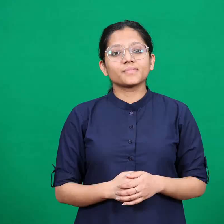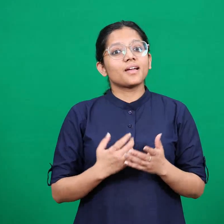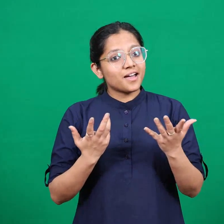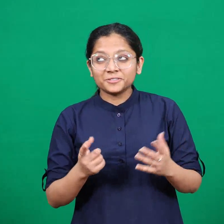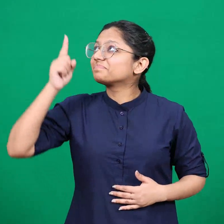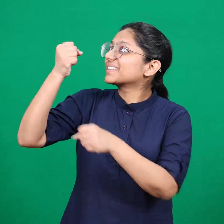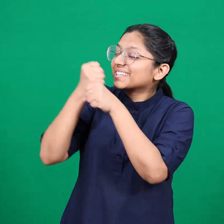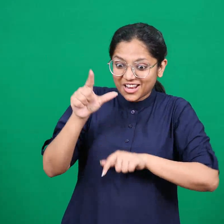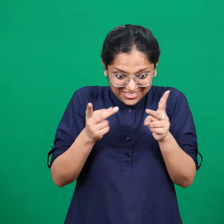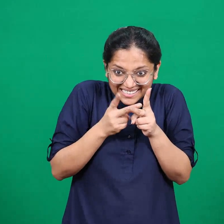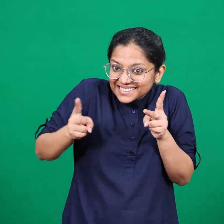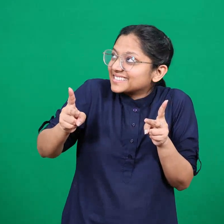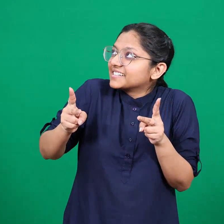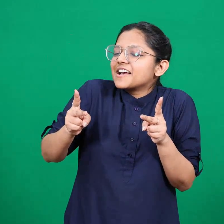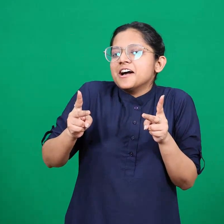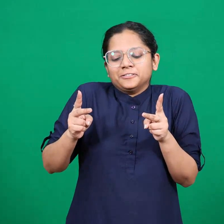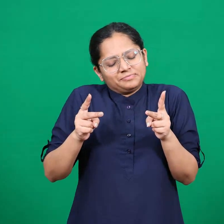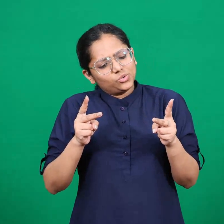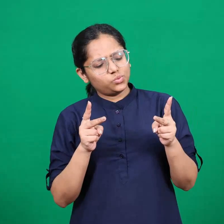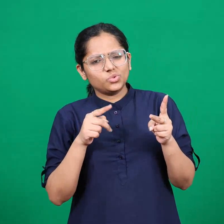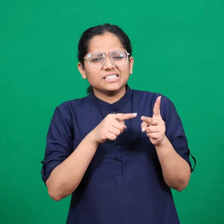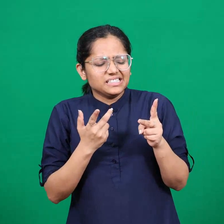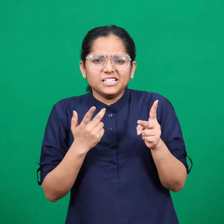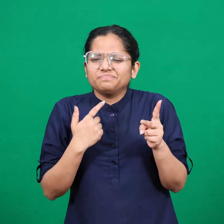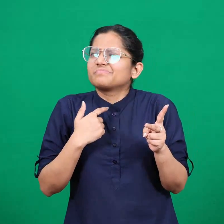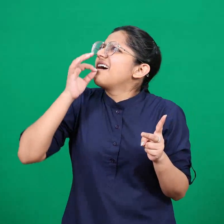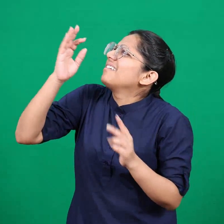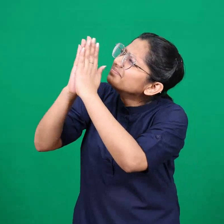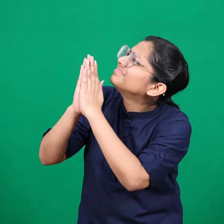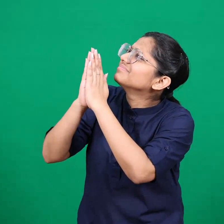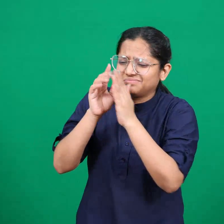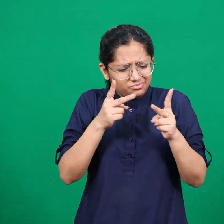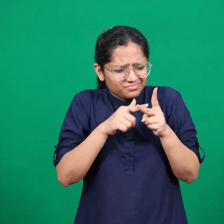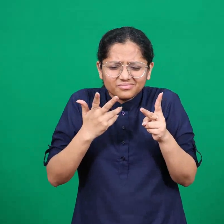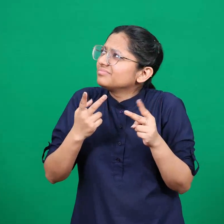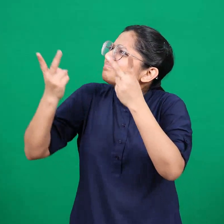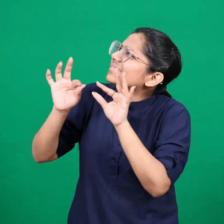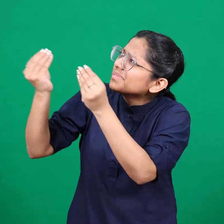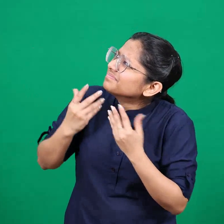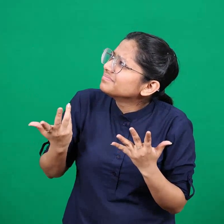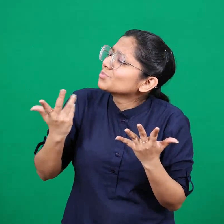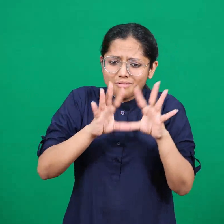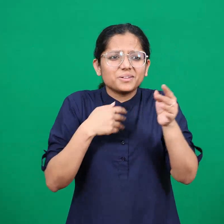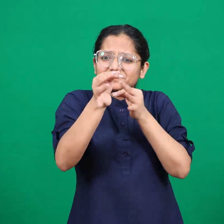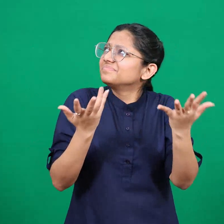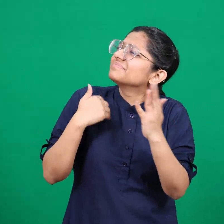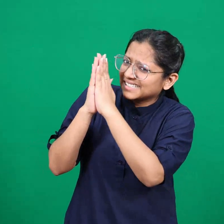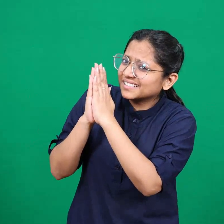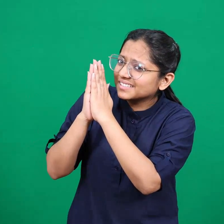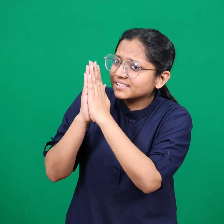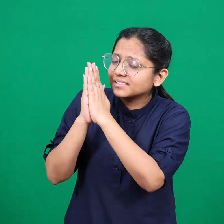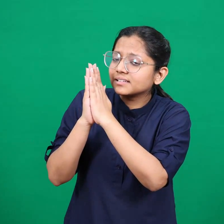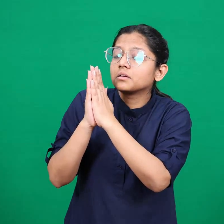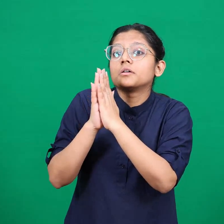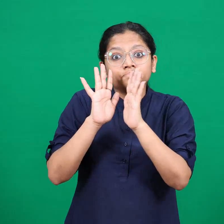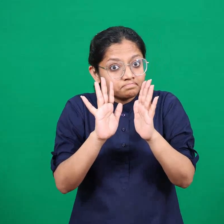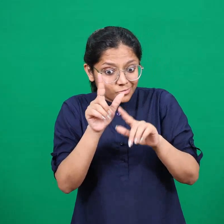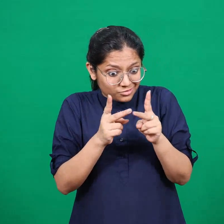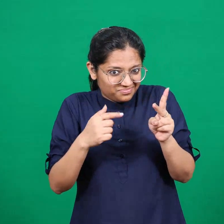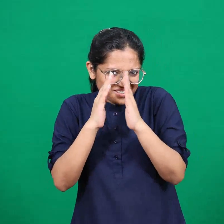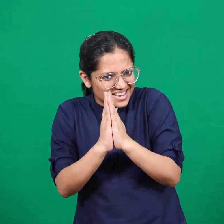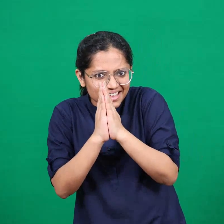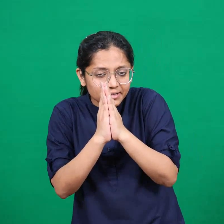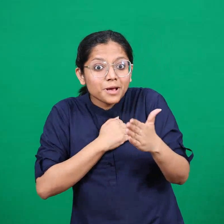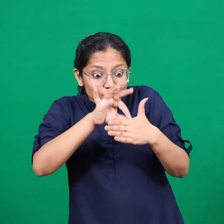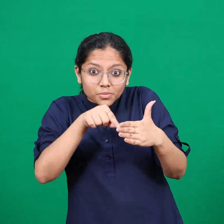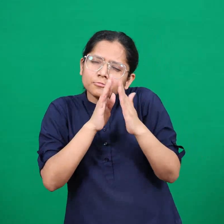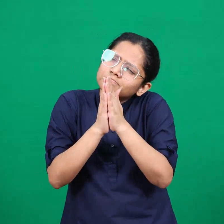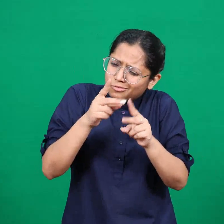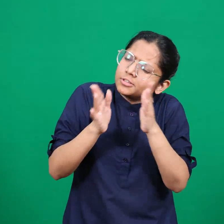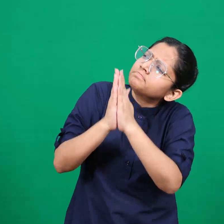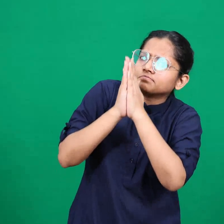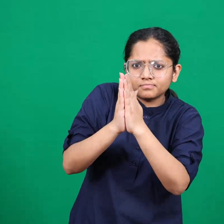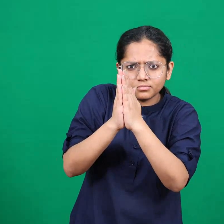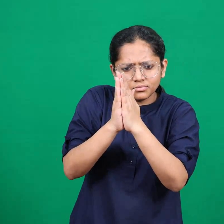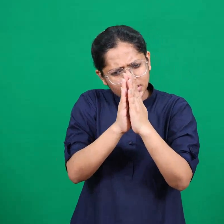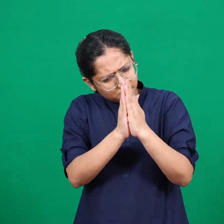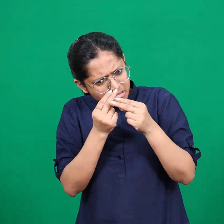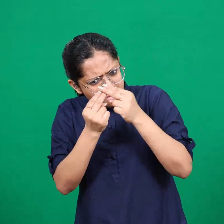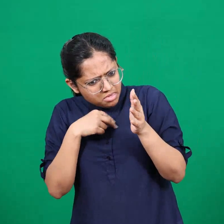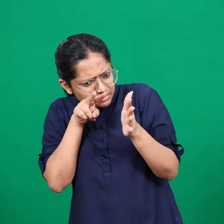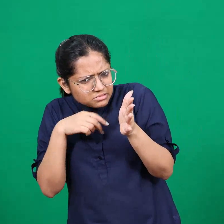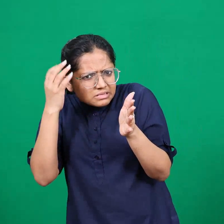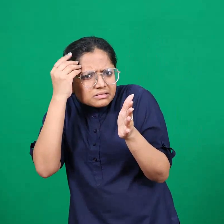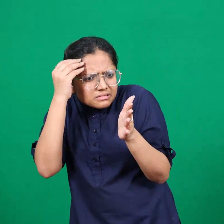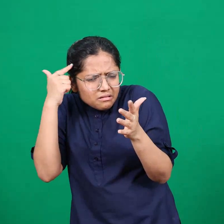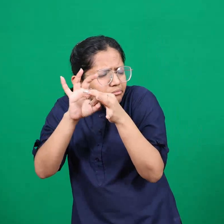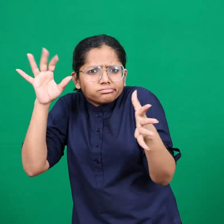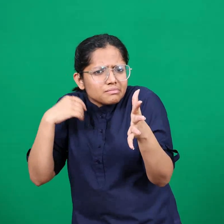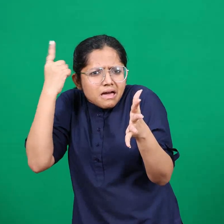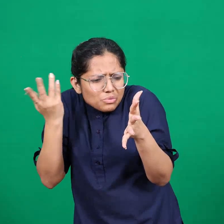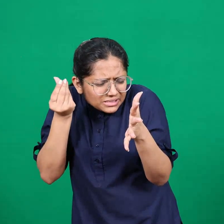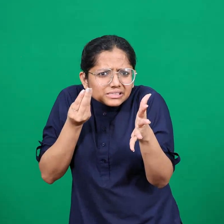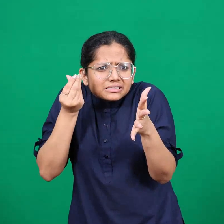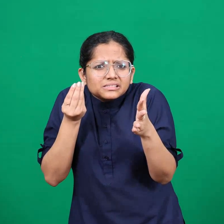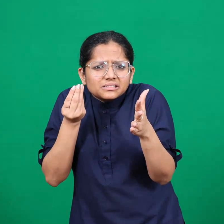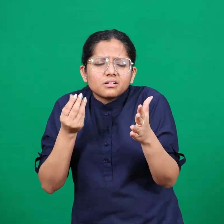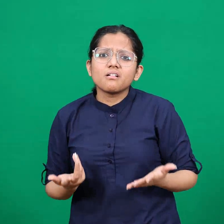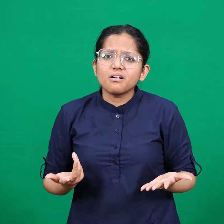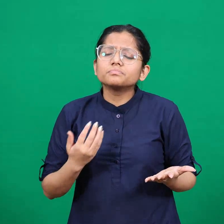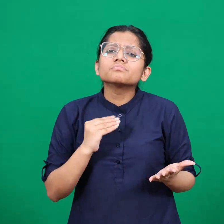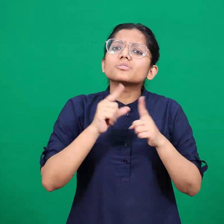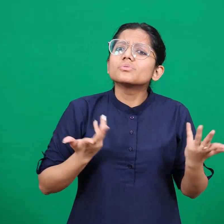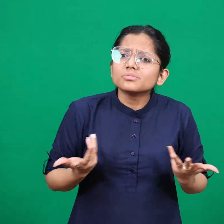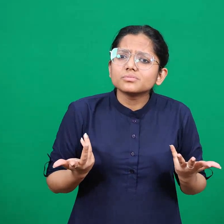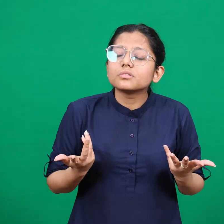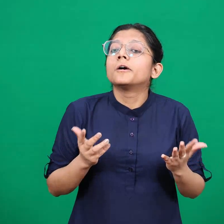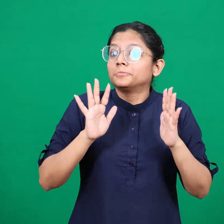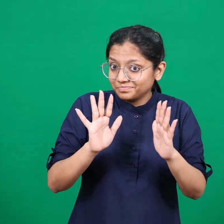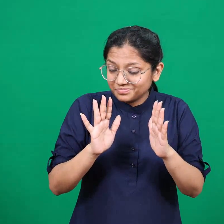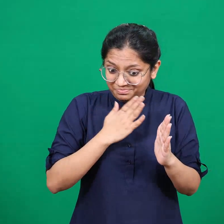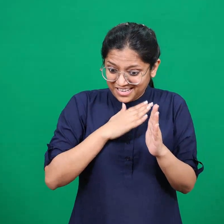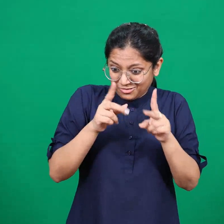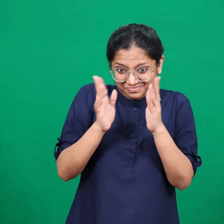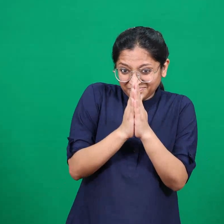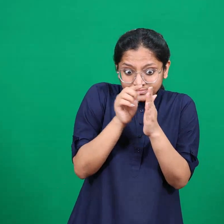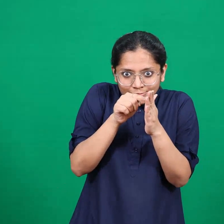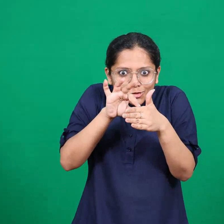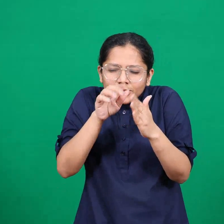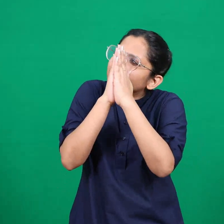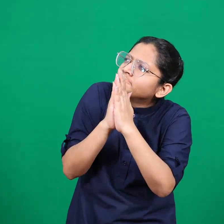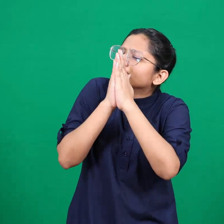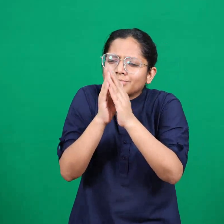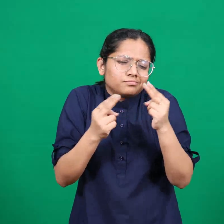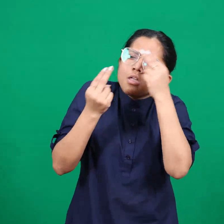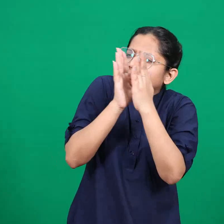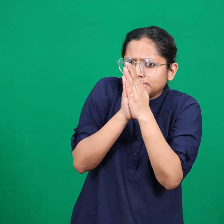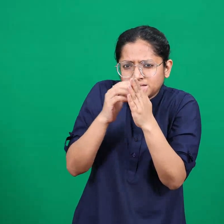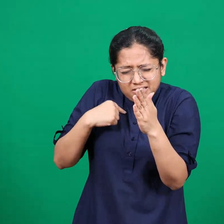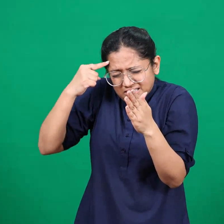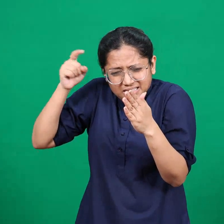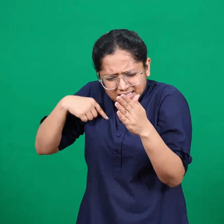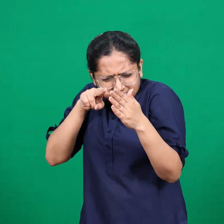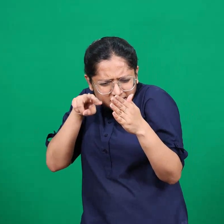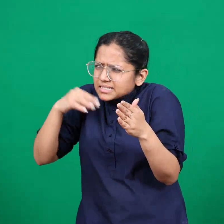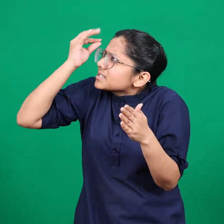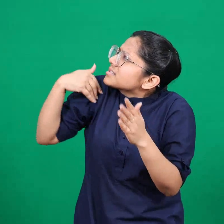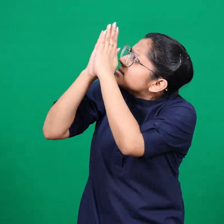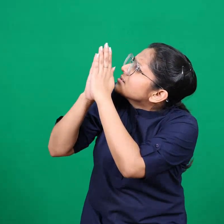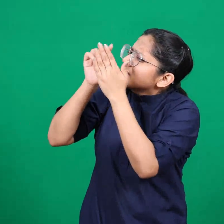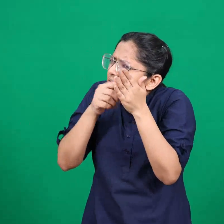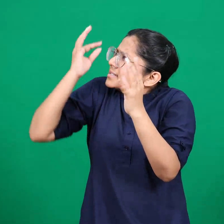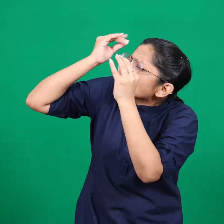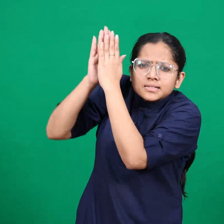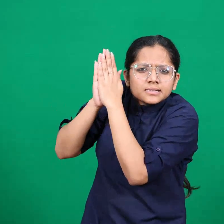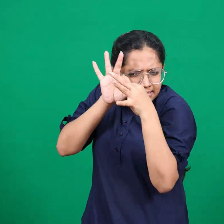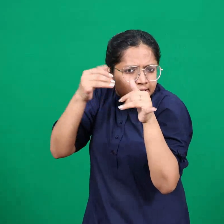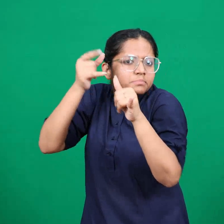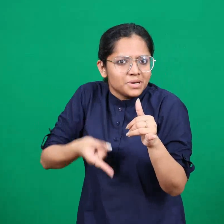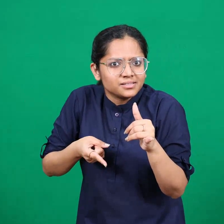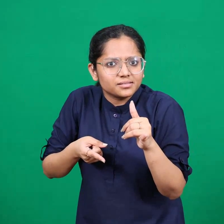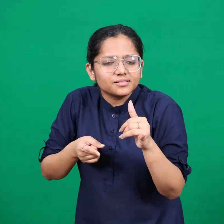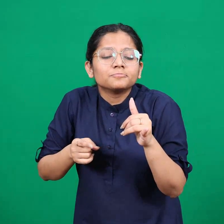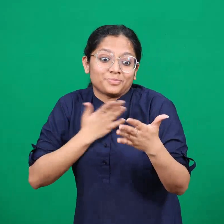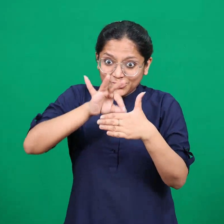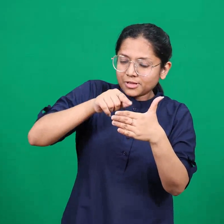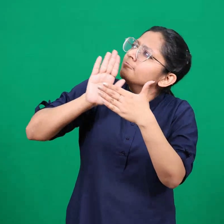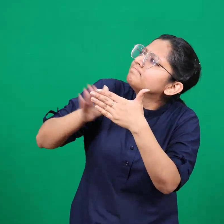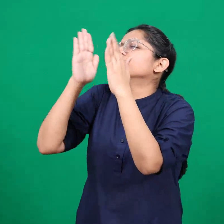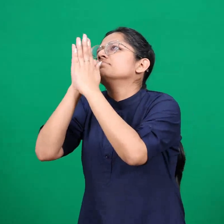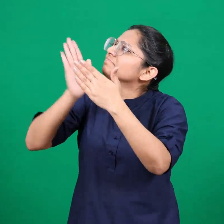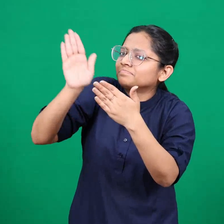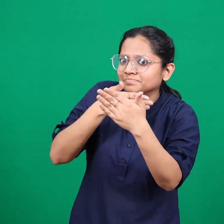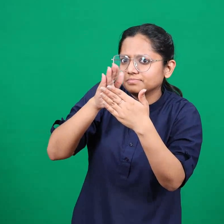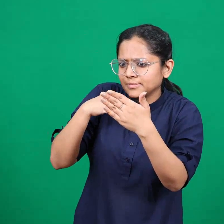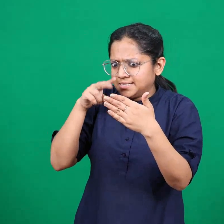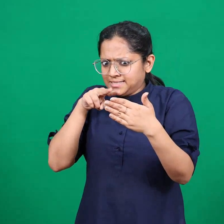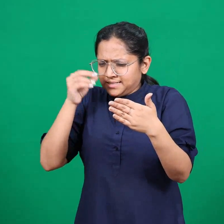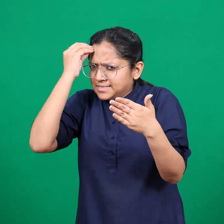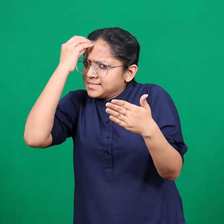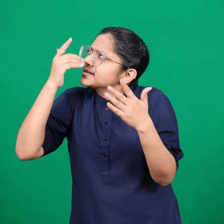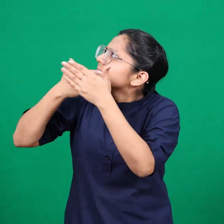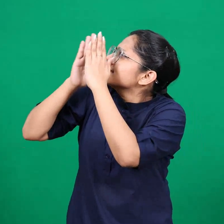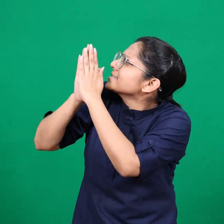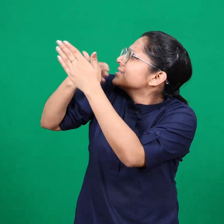Therefore, the one who speaks in a tongue should pray that he may interpret. For if I pray in a tongue, my spirit prays, but my mind is unfruitful. What then shall I do? I will pray with my spirit, but I will also pray with my mind.